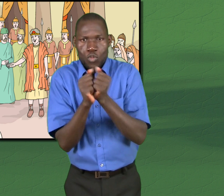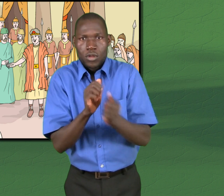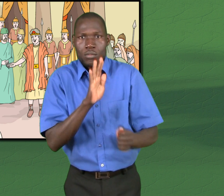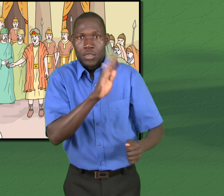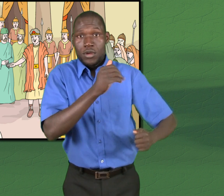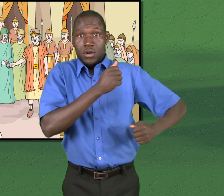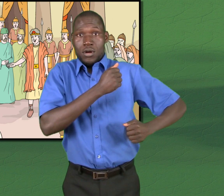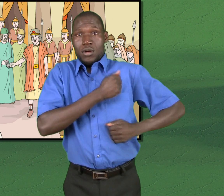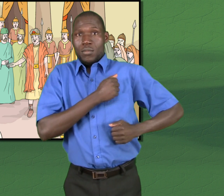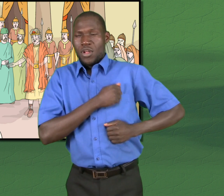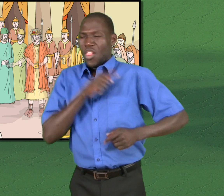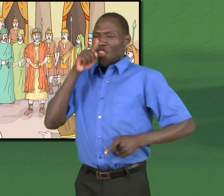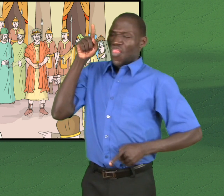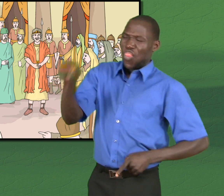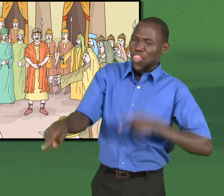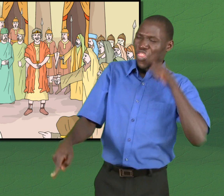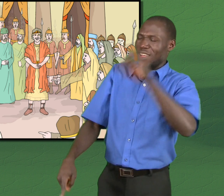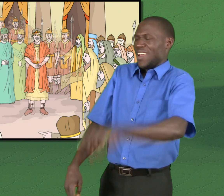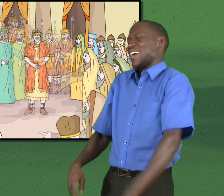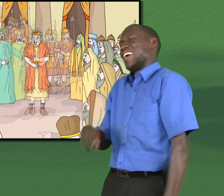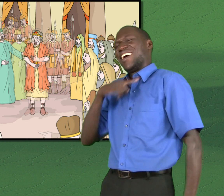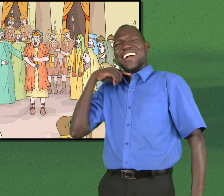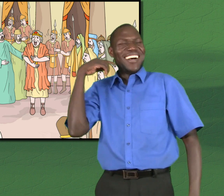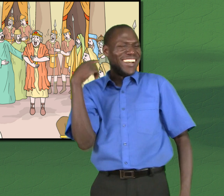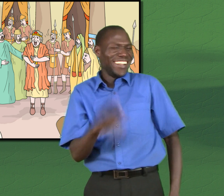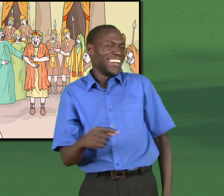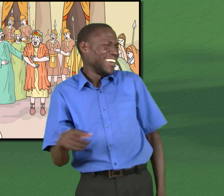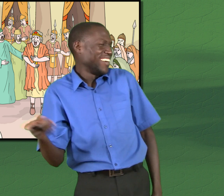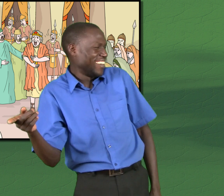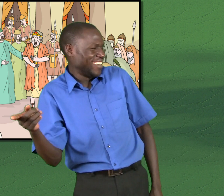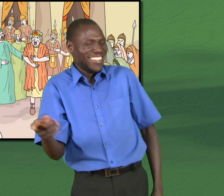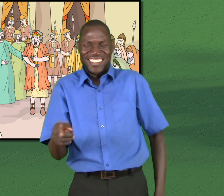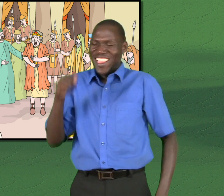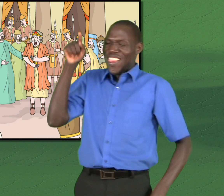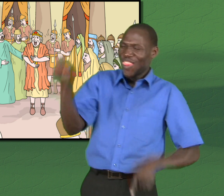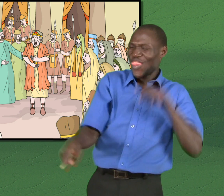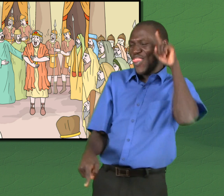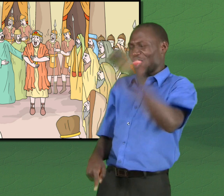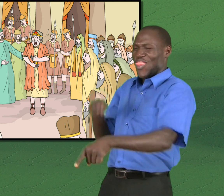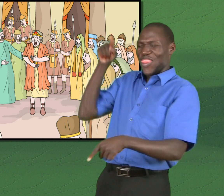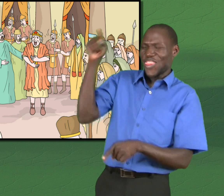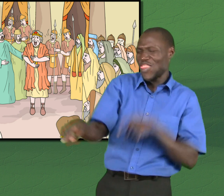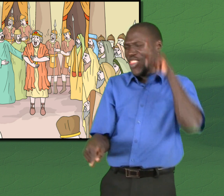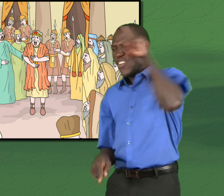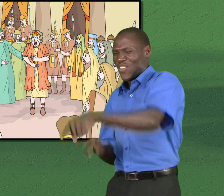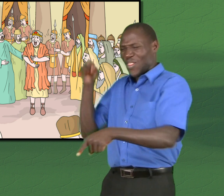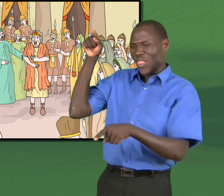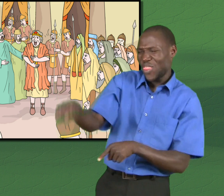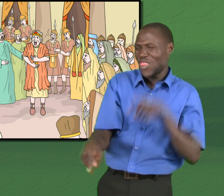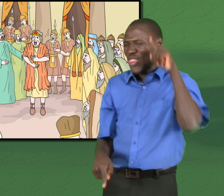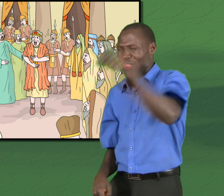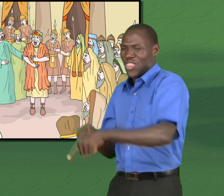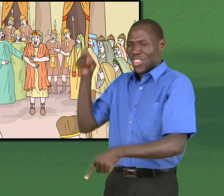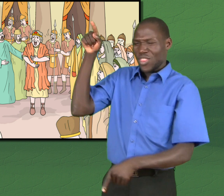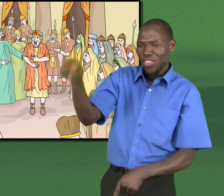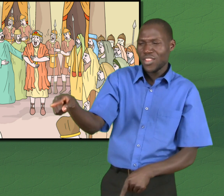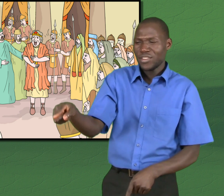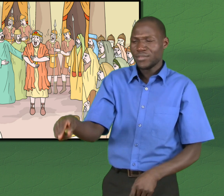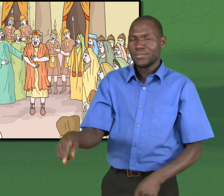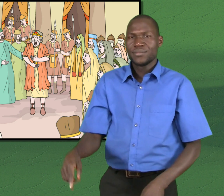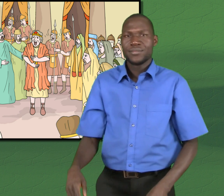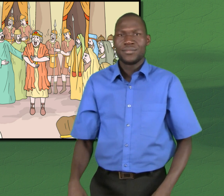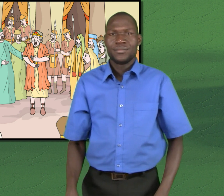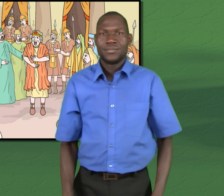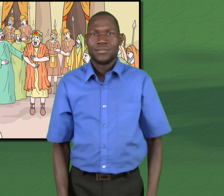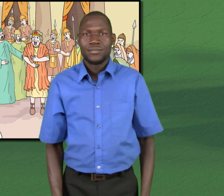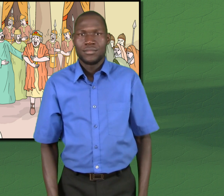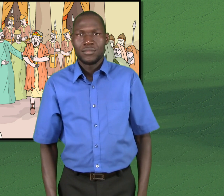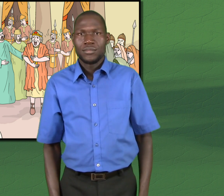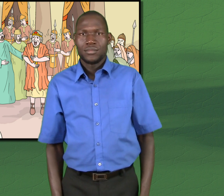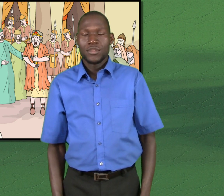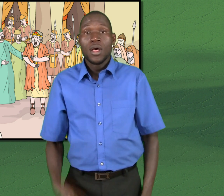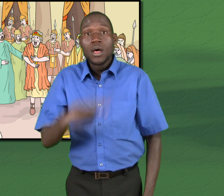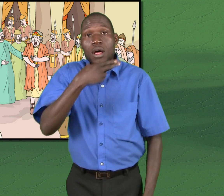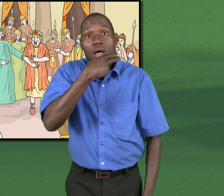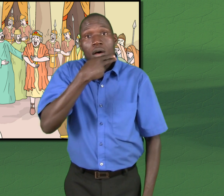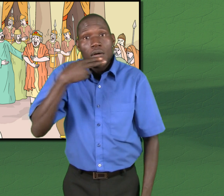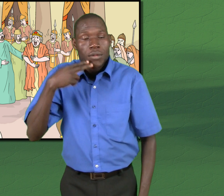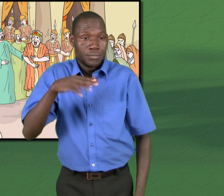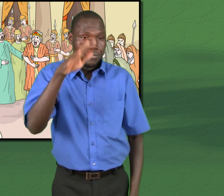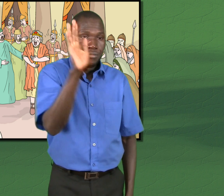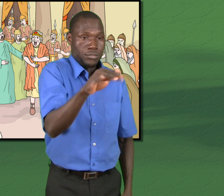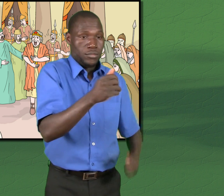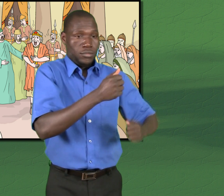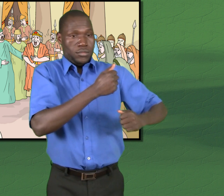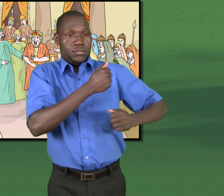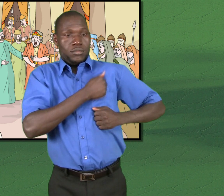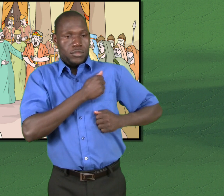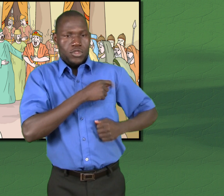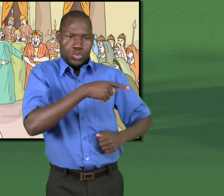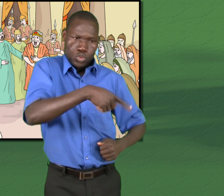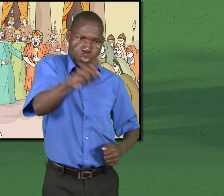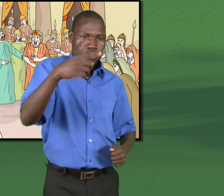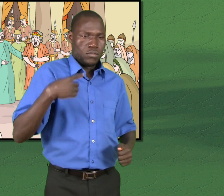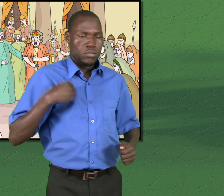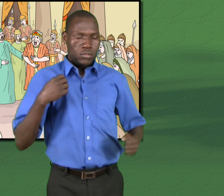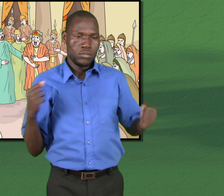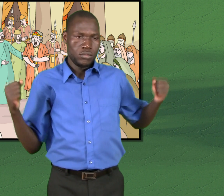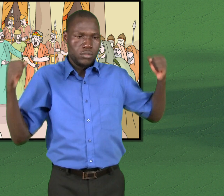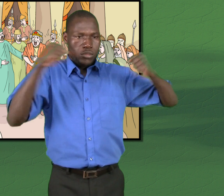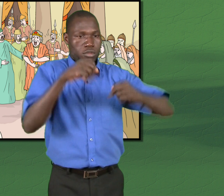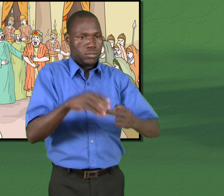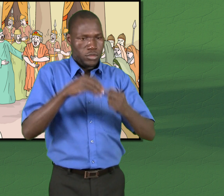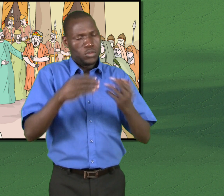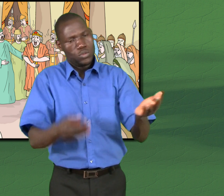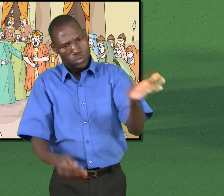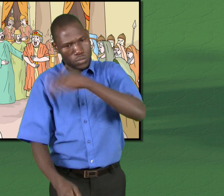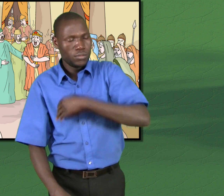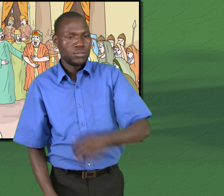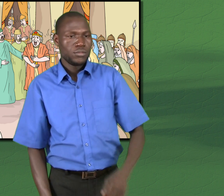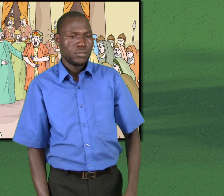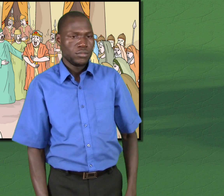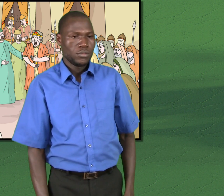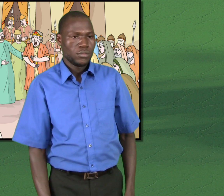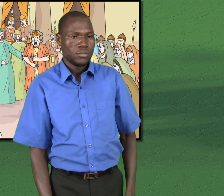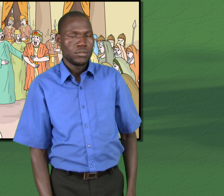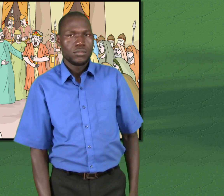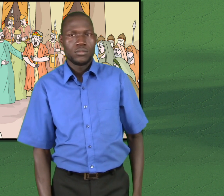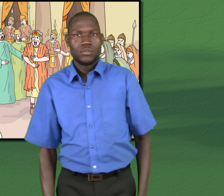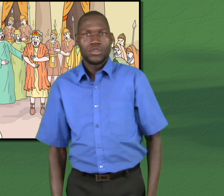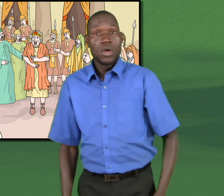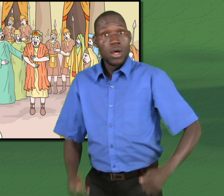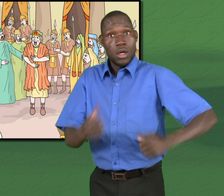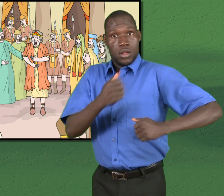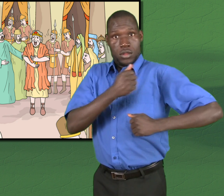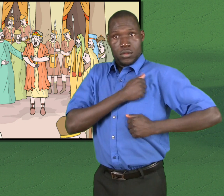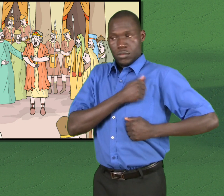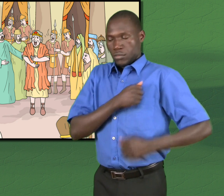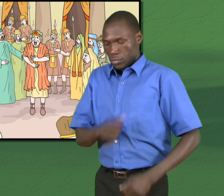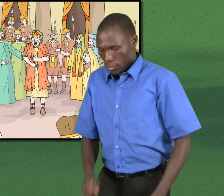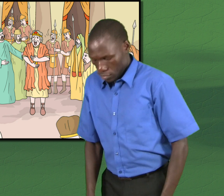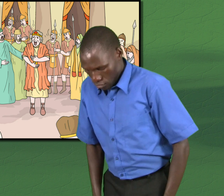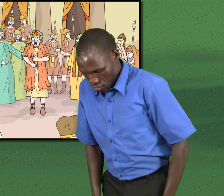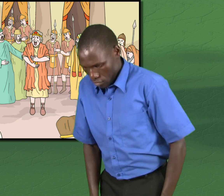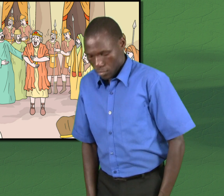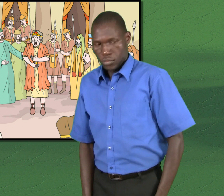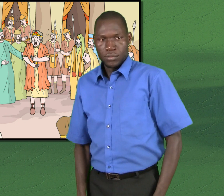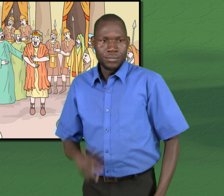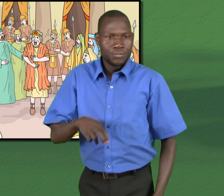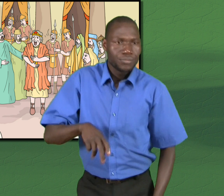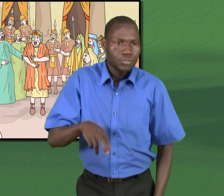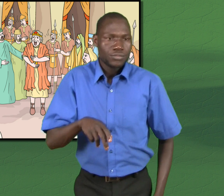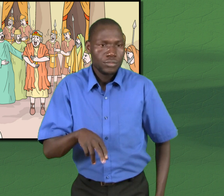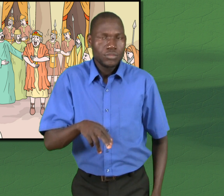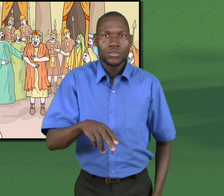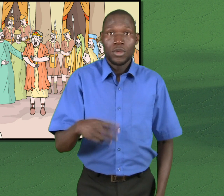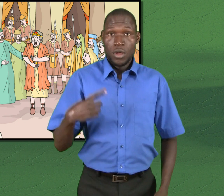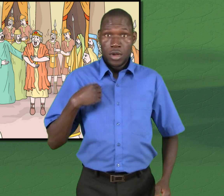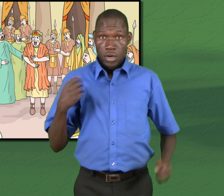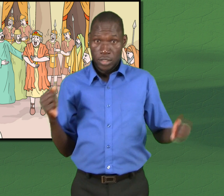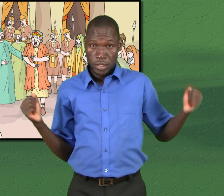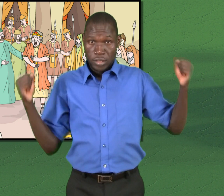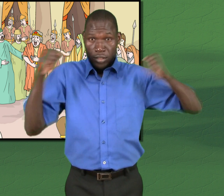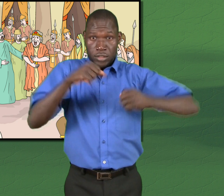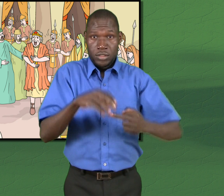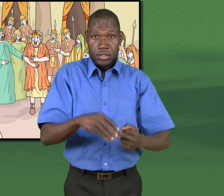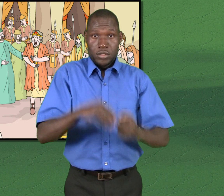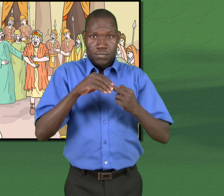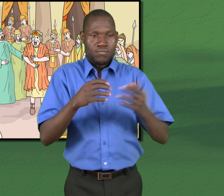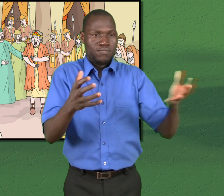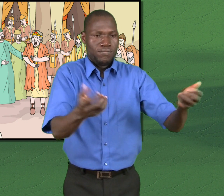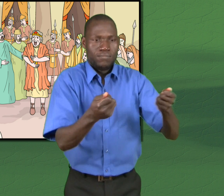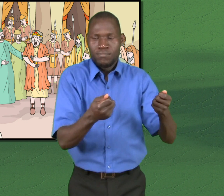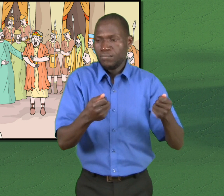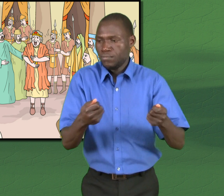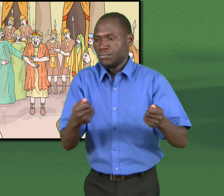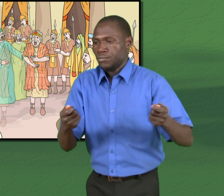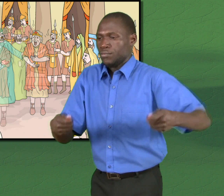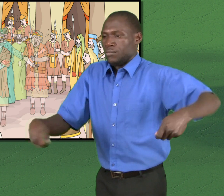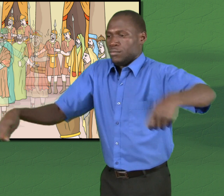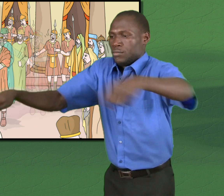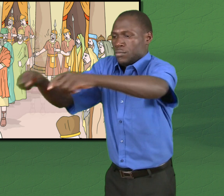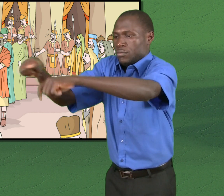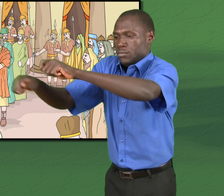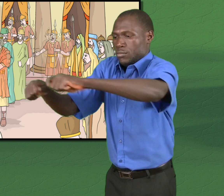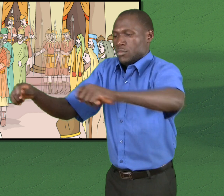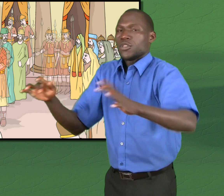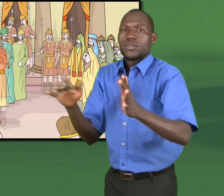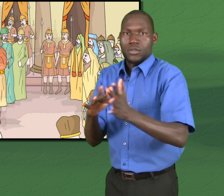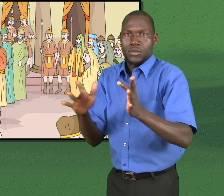And even Herod and his soldiers ridiculed and mocked Him.